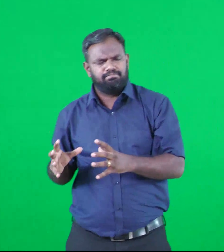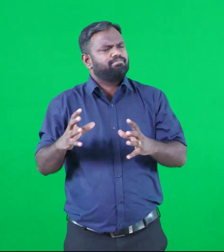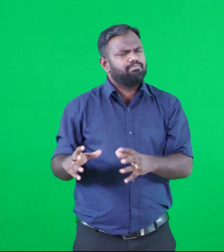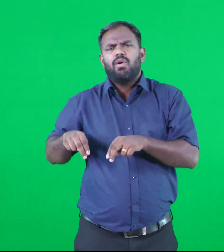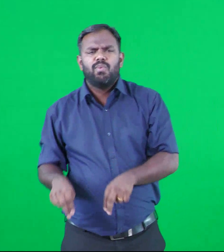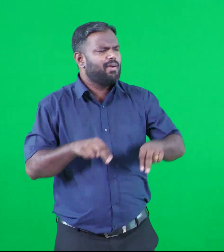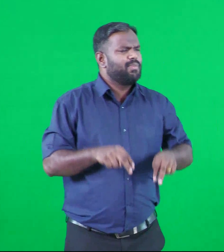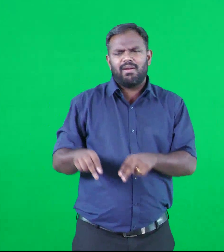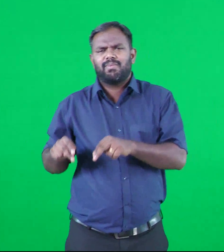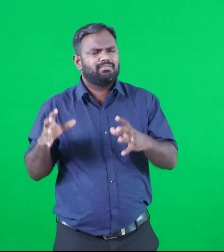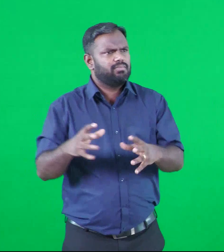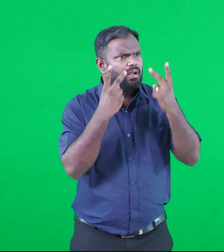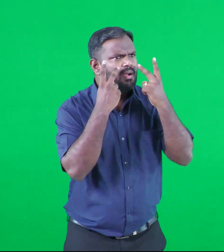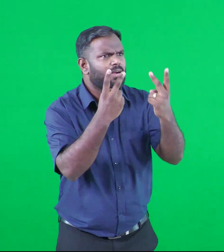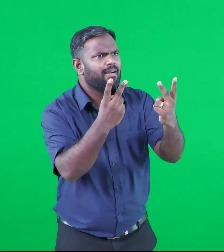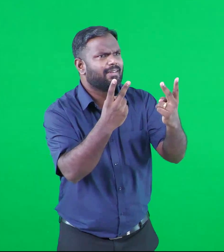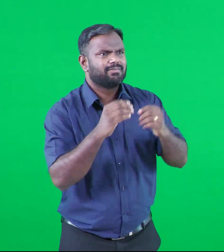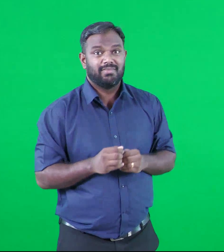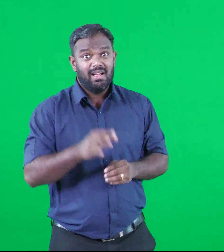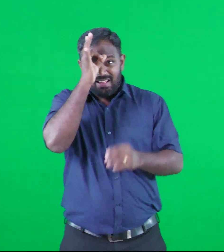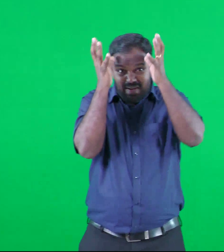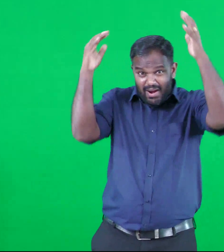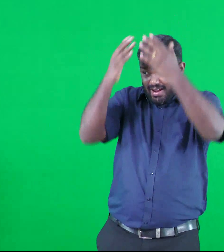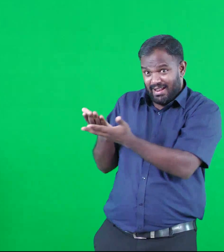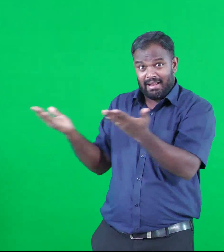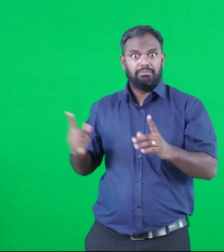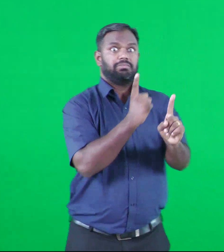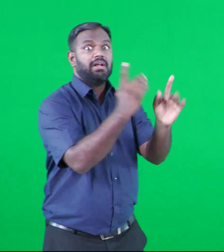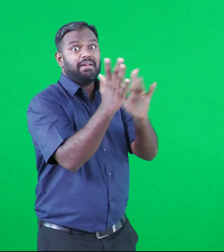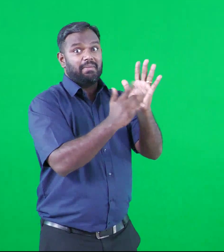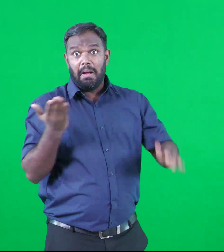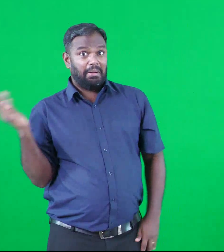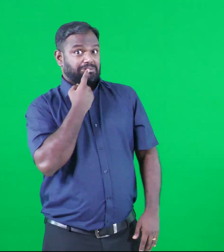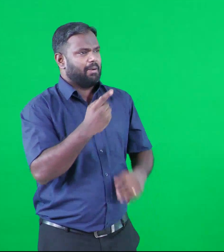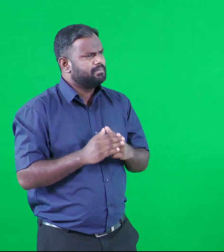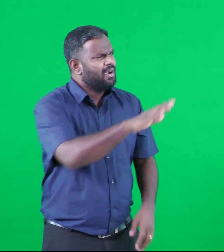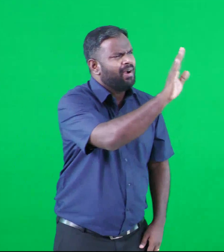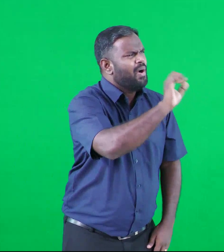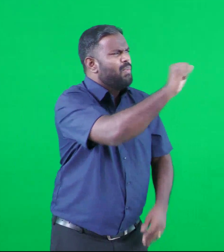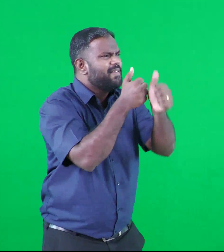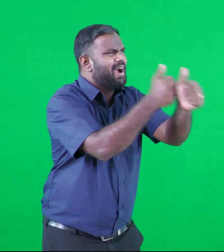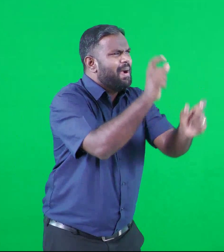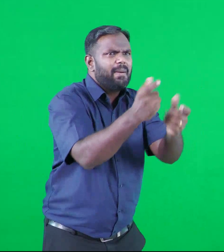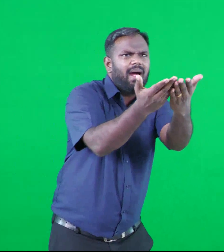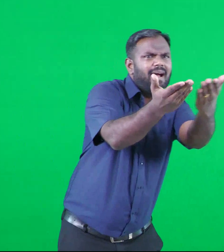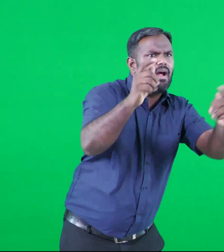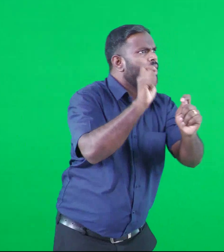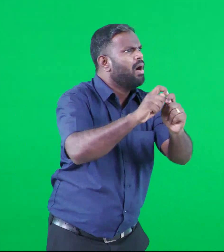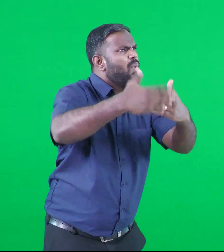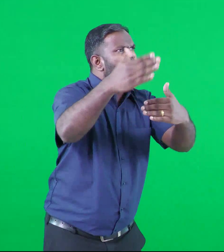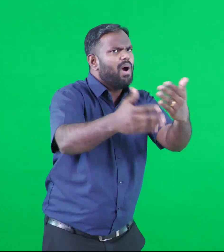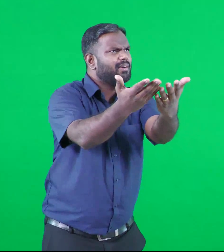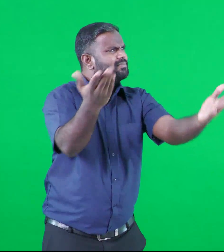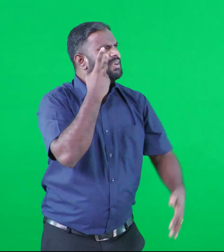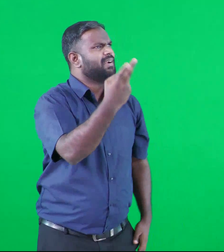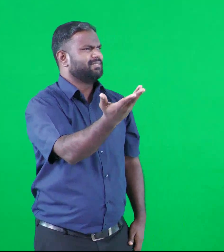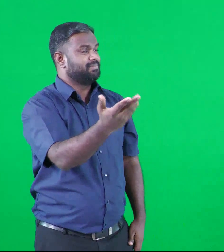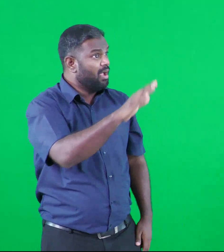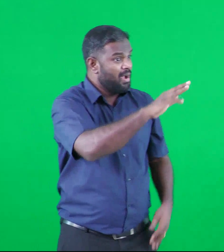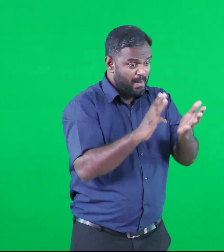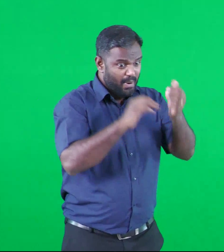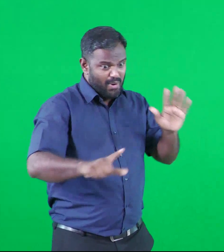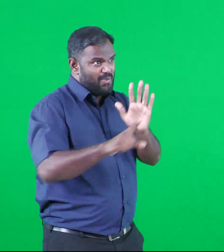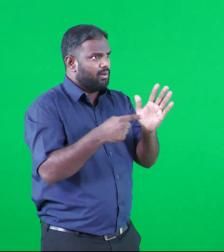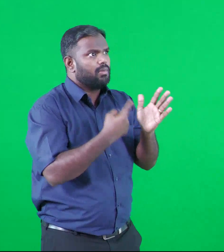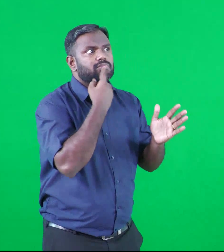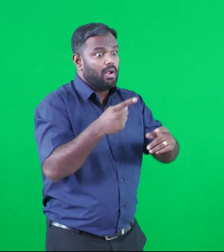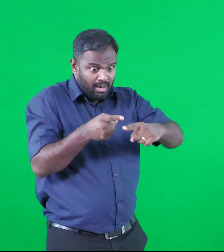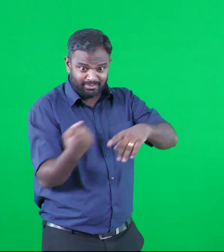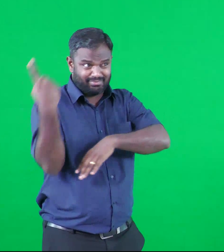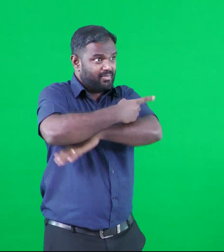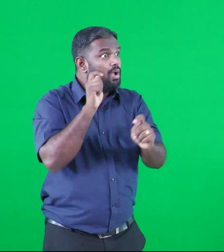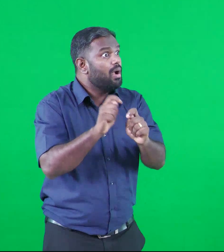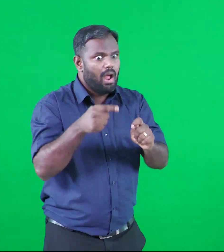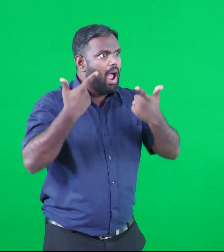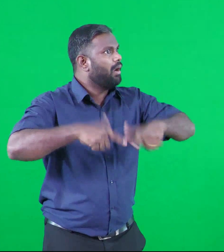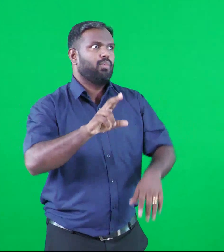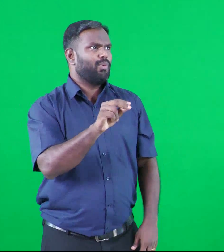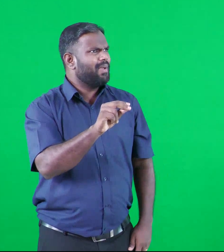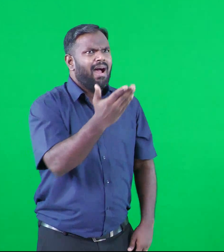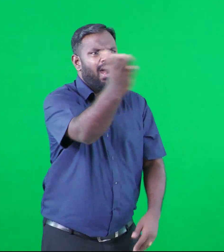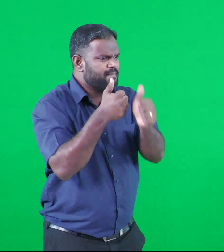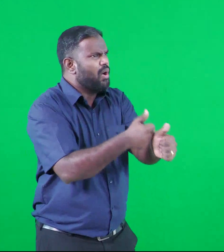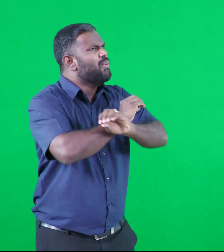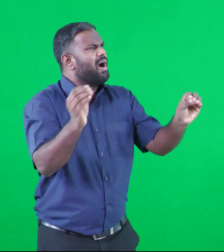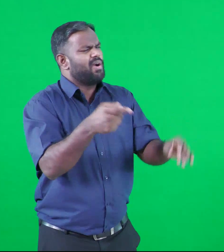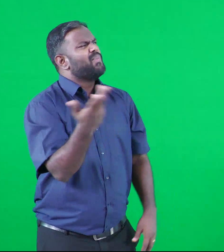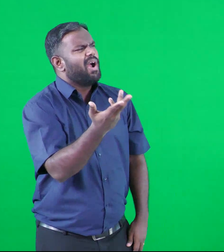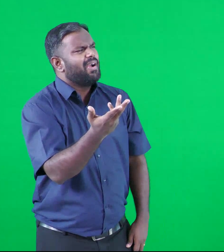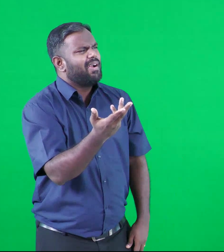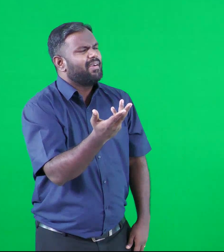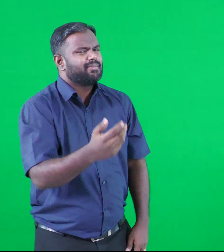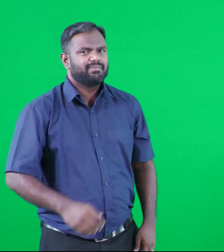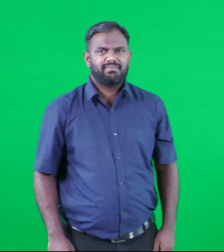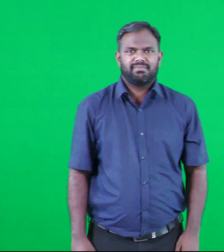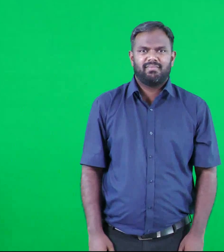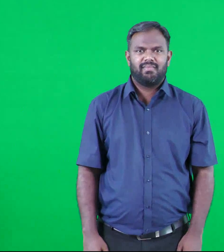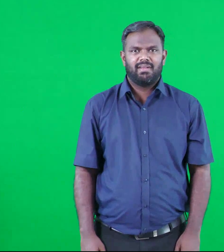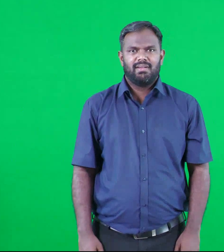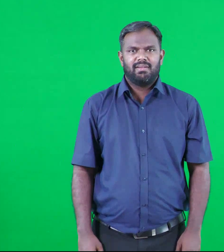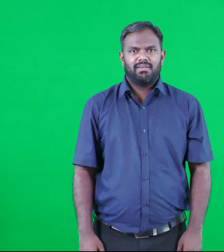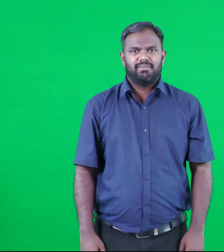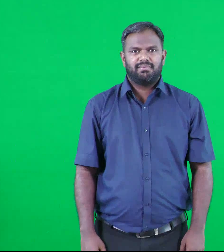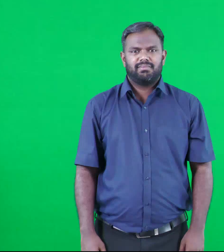So the Pharisees said to Him, "Look, why are they doing what is unlawful on the Sabbath?"